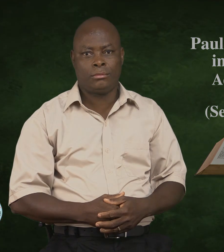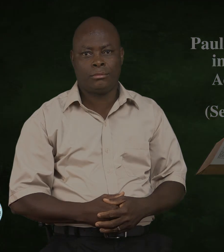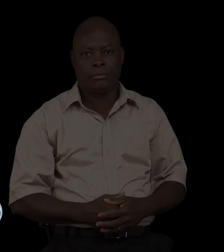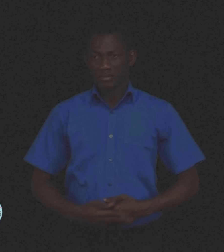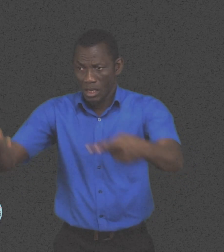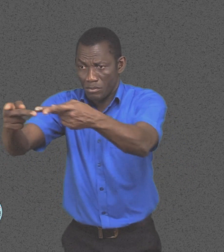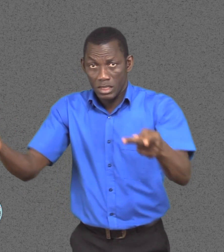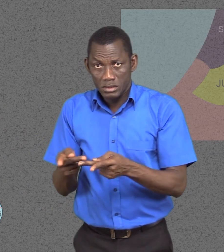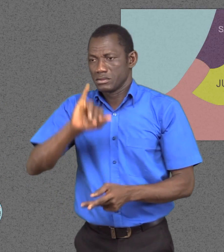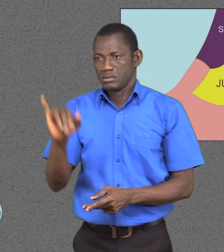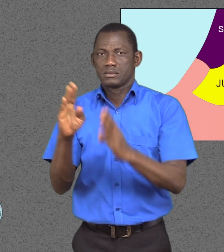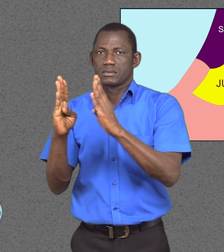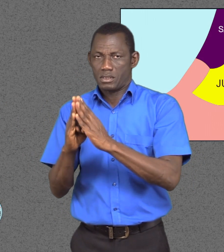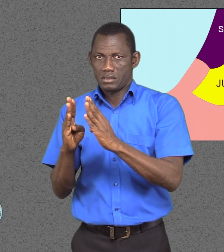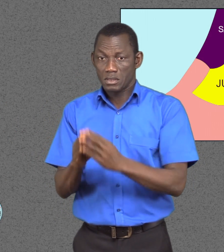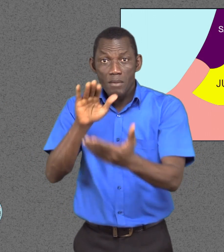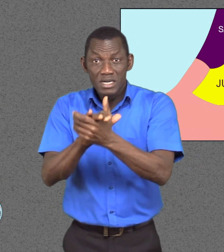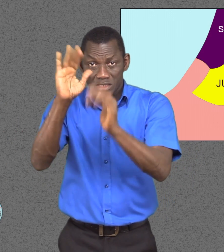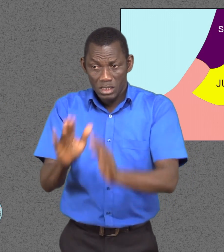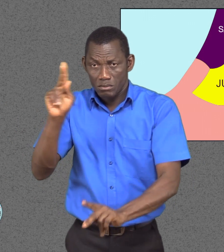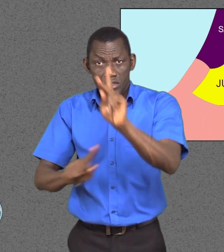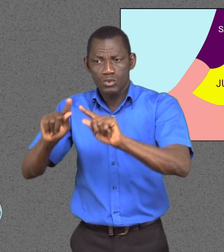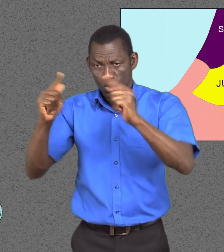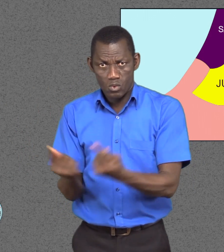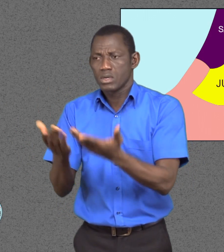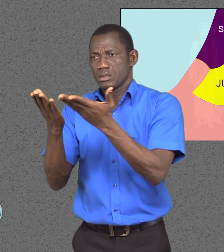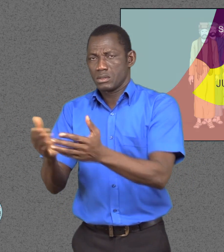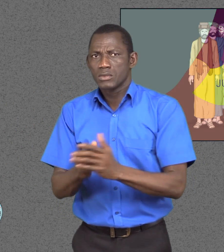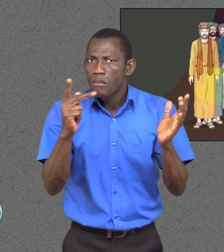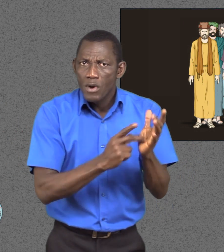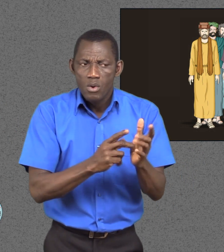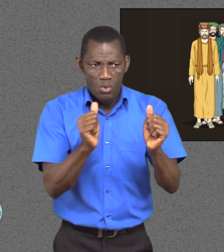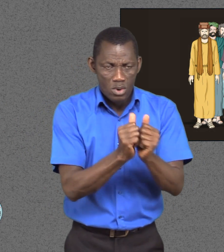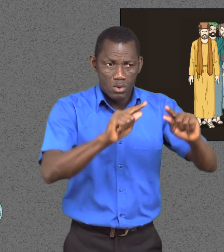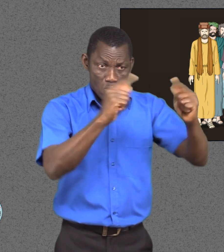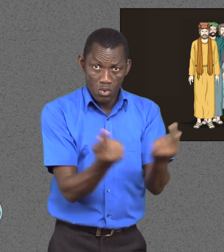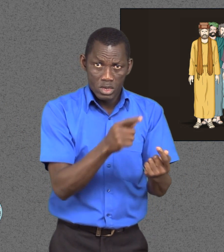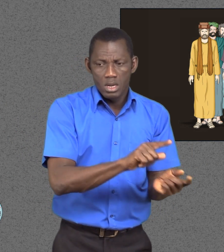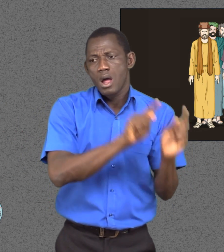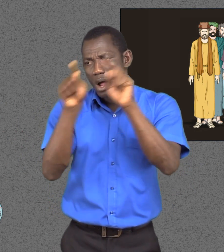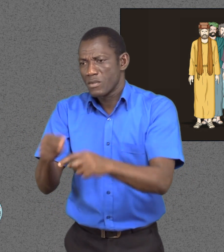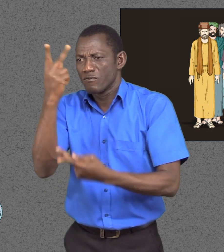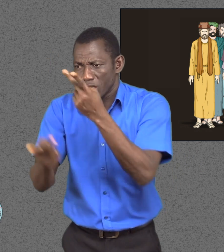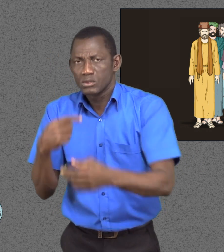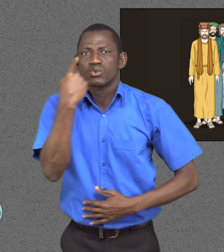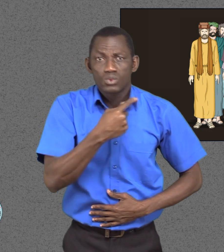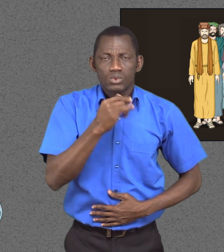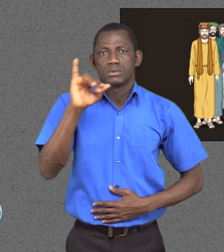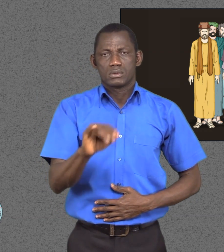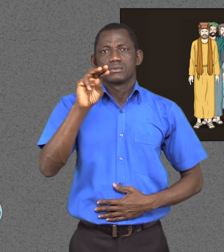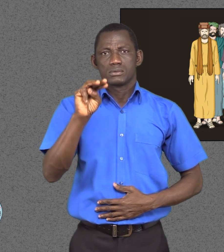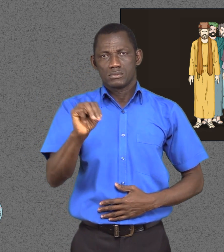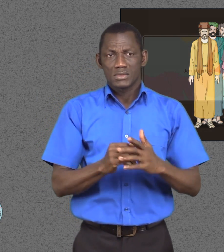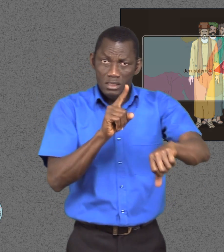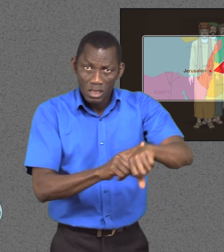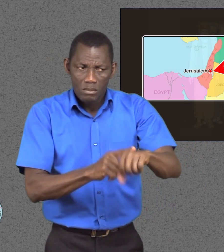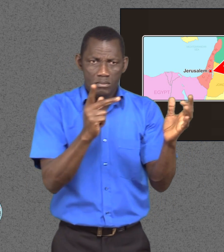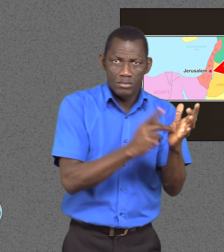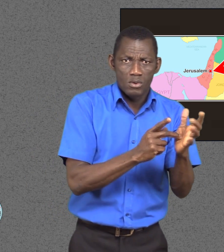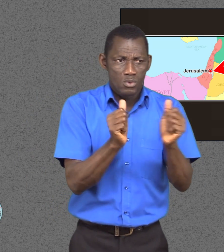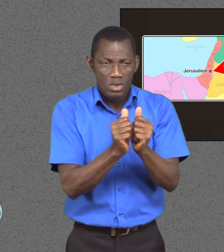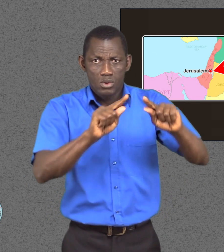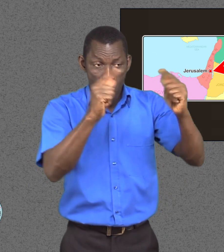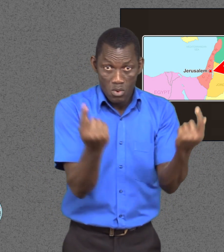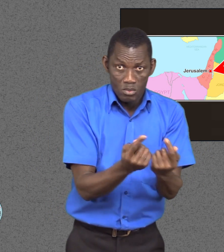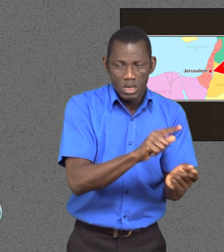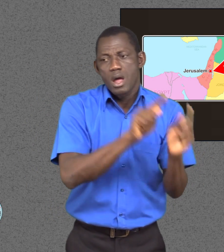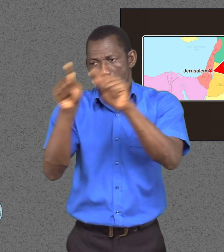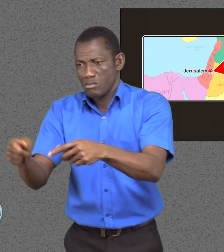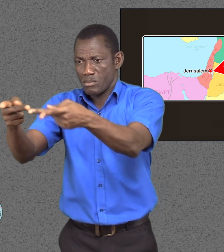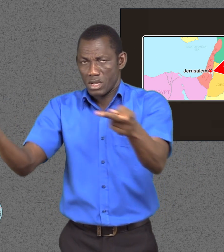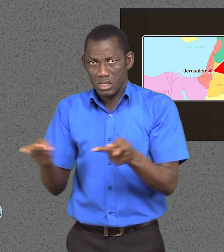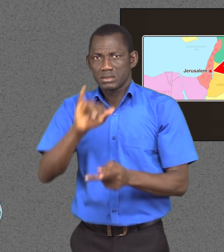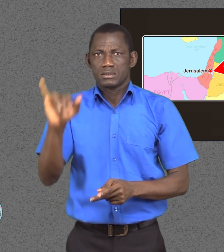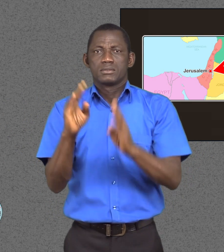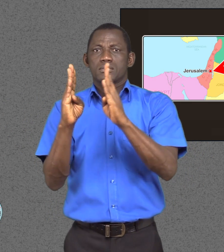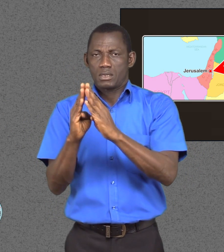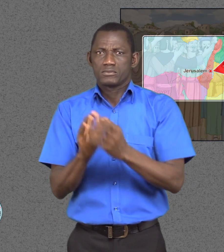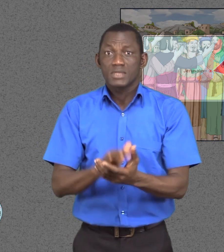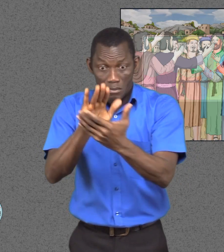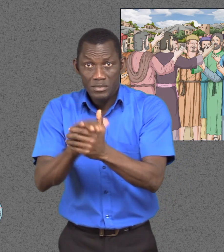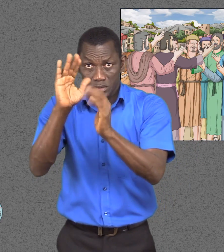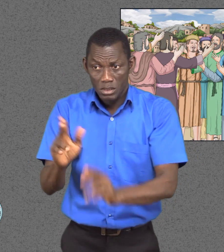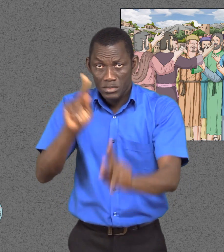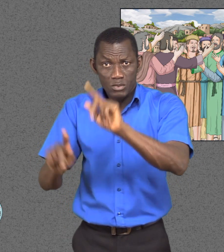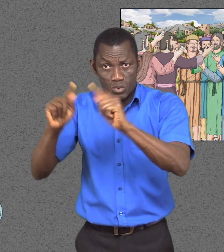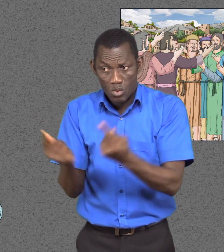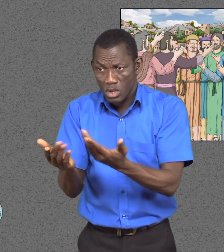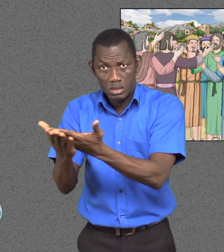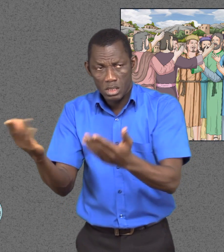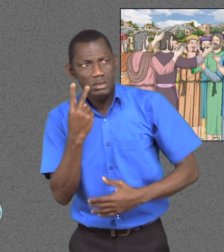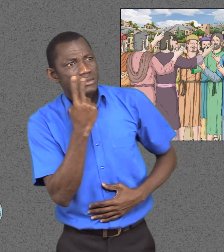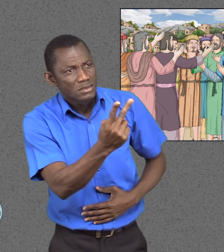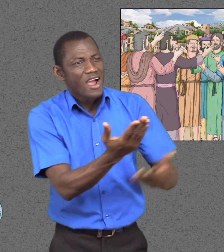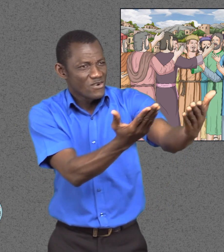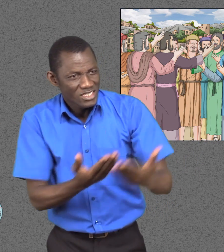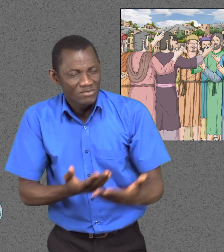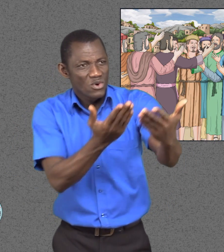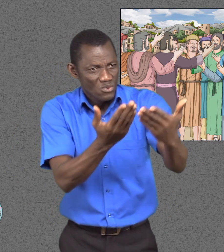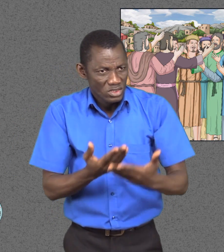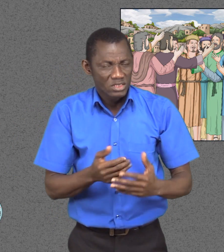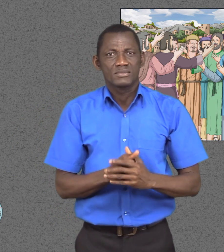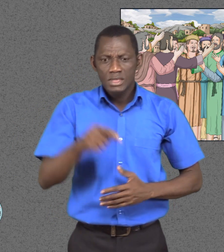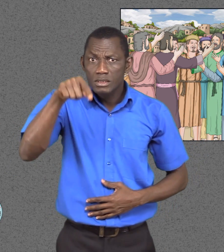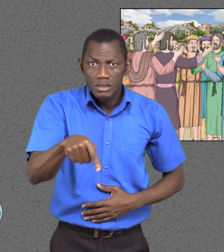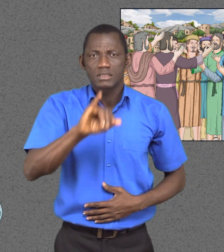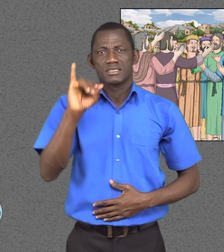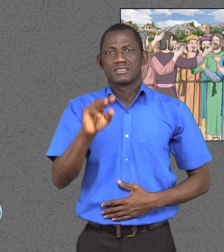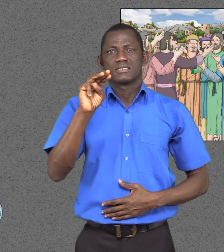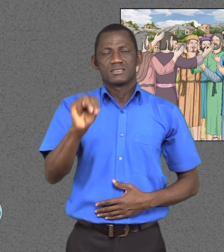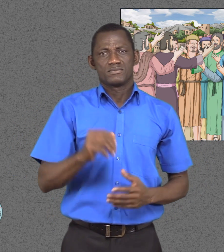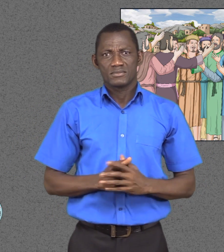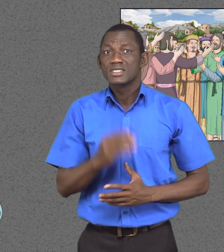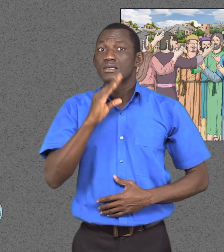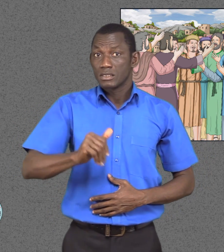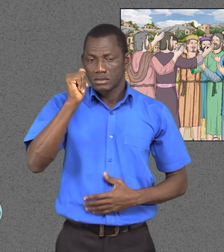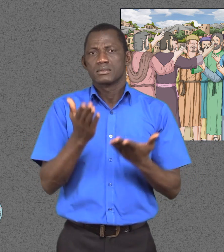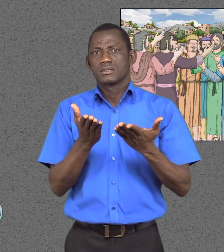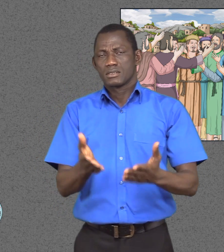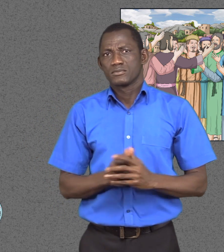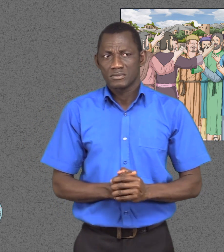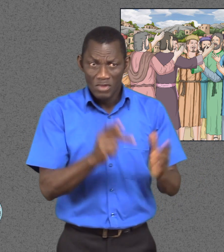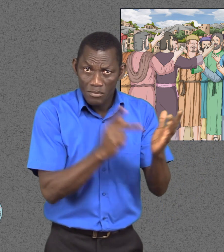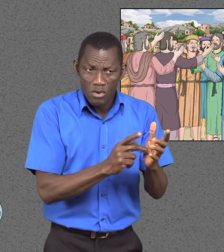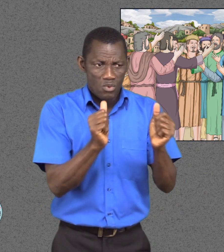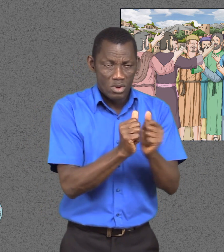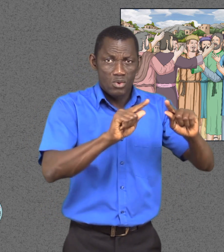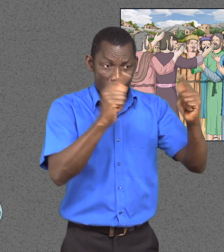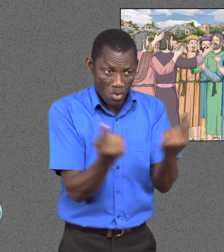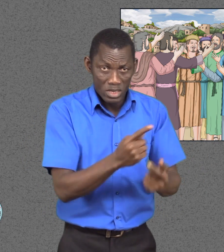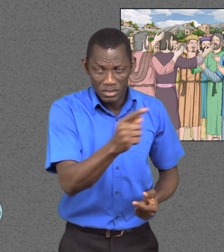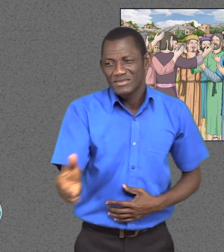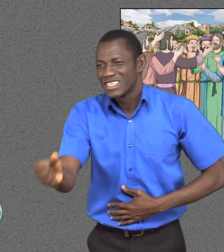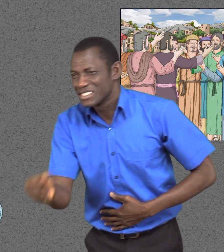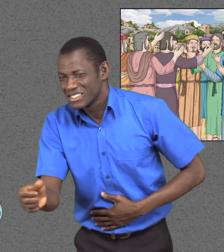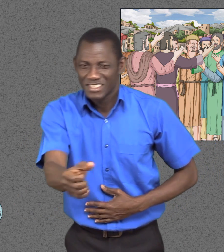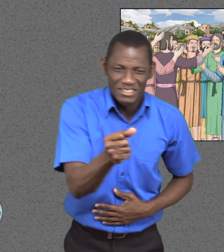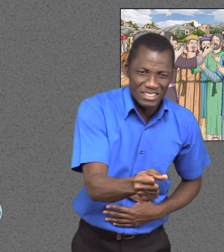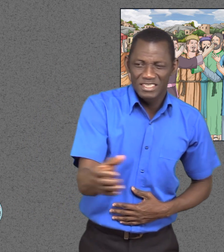When we arrived in Jerusalem, the brothers welcomed us joyfully. The next day Paul went in with us to see James, and all the elders were present.